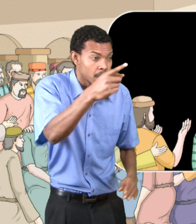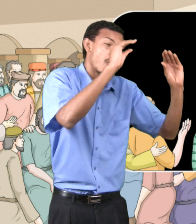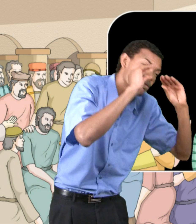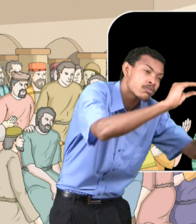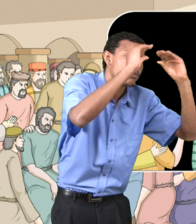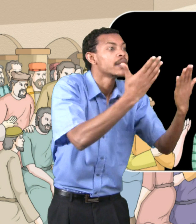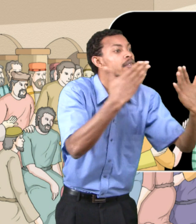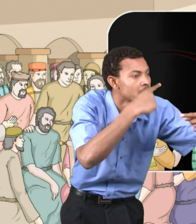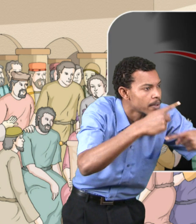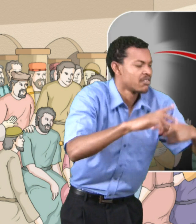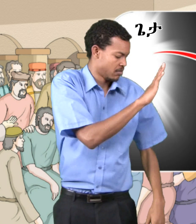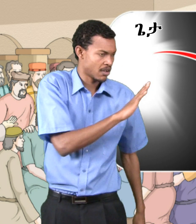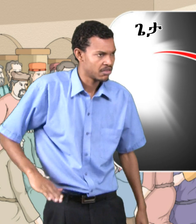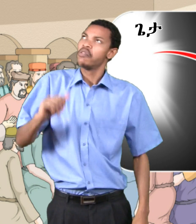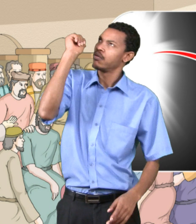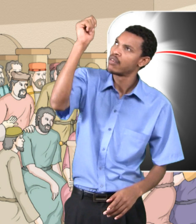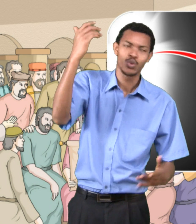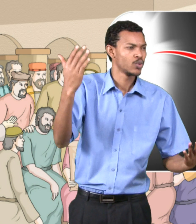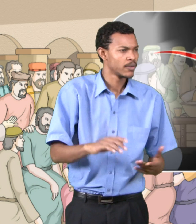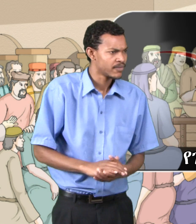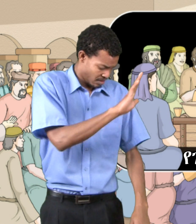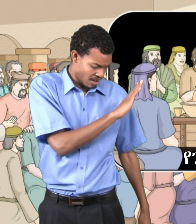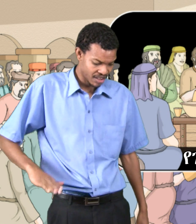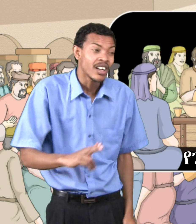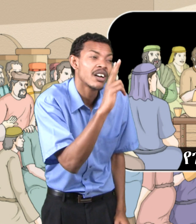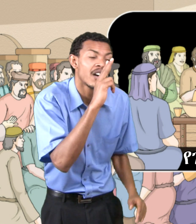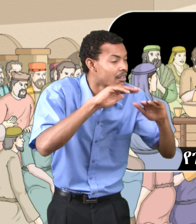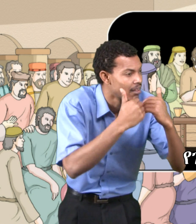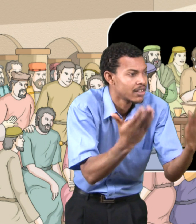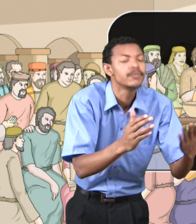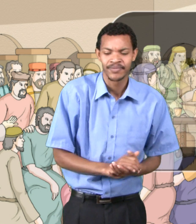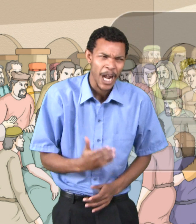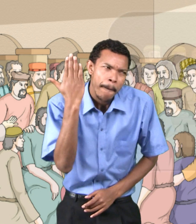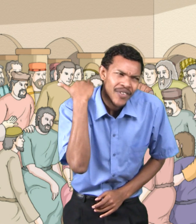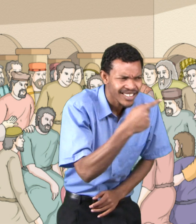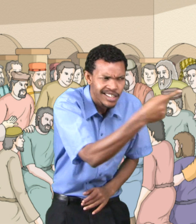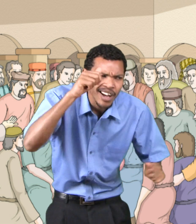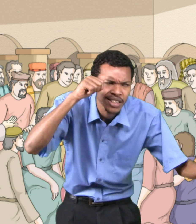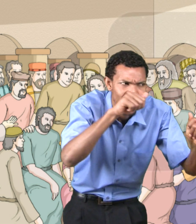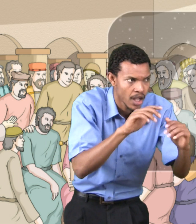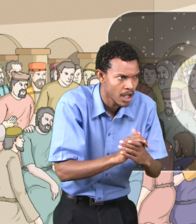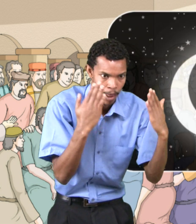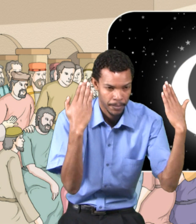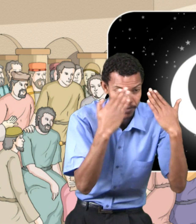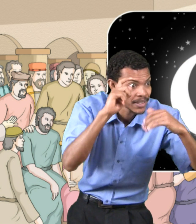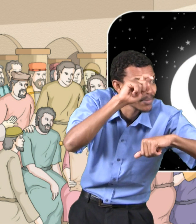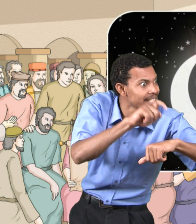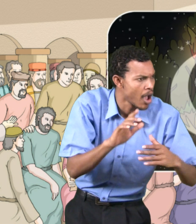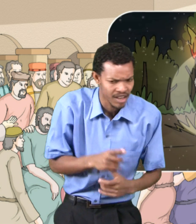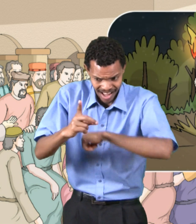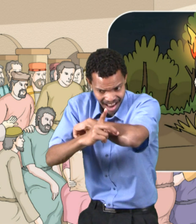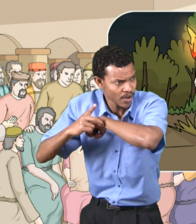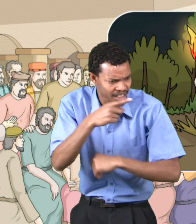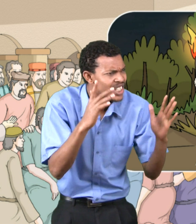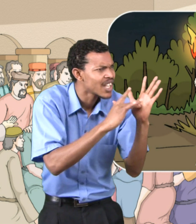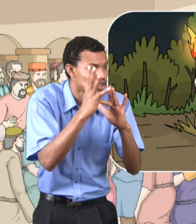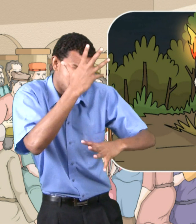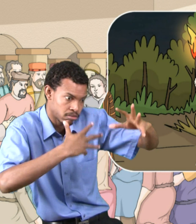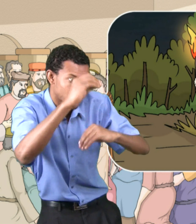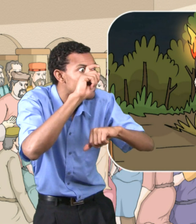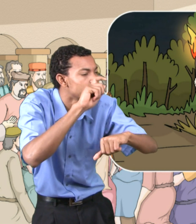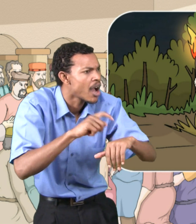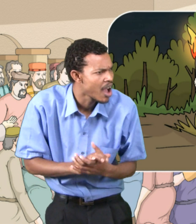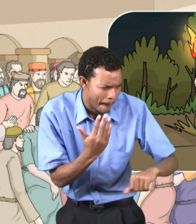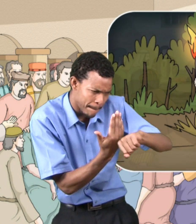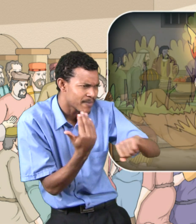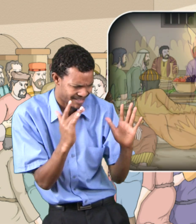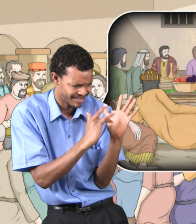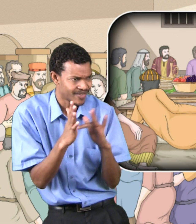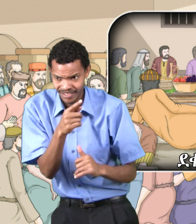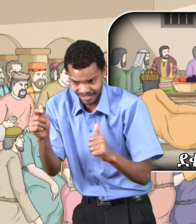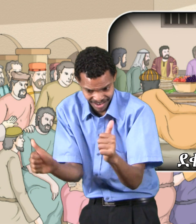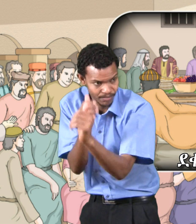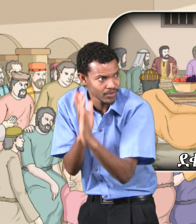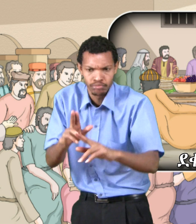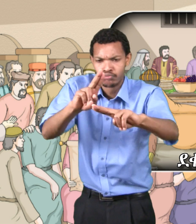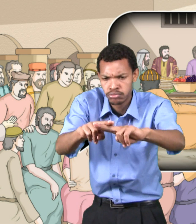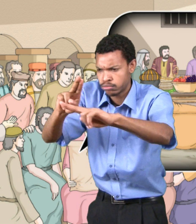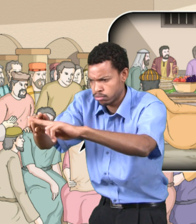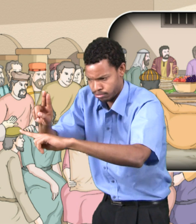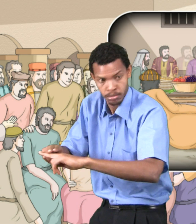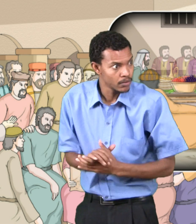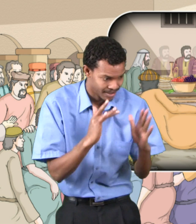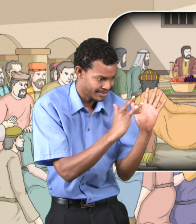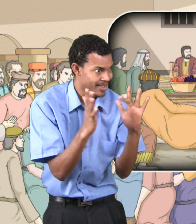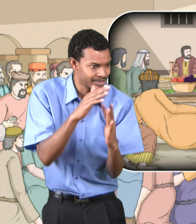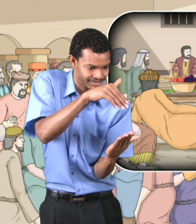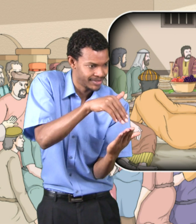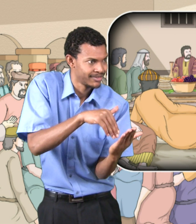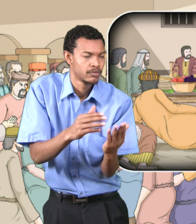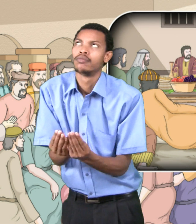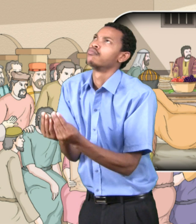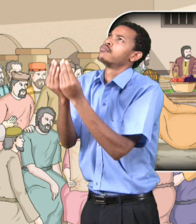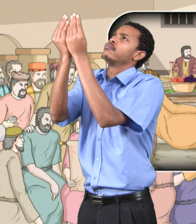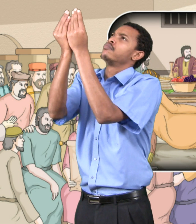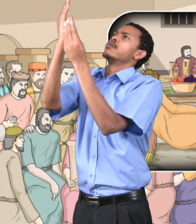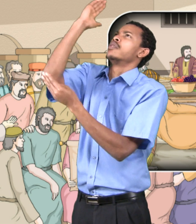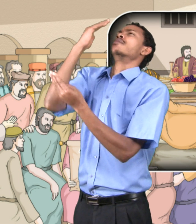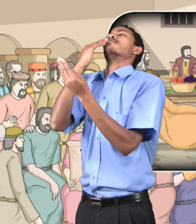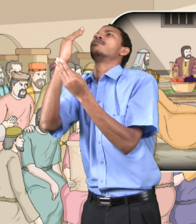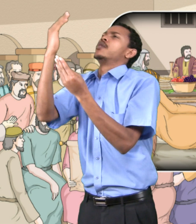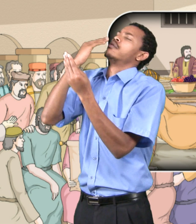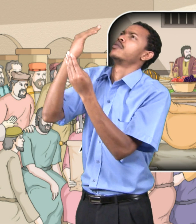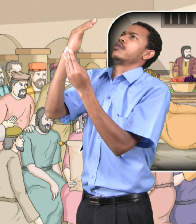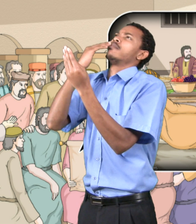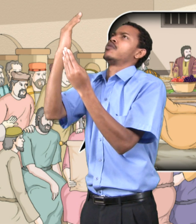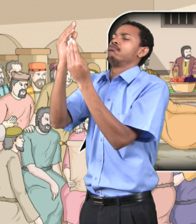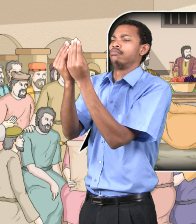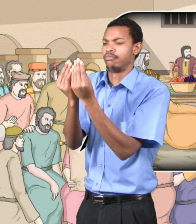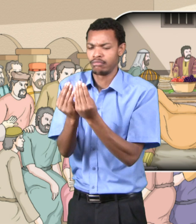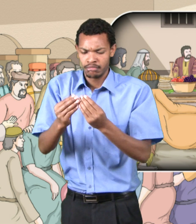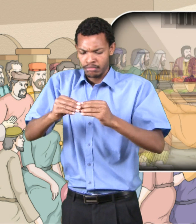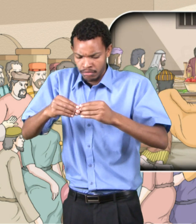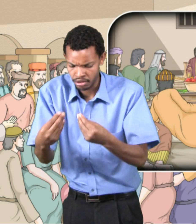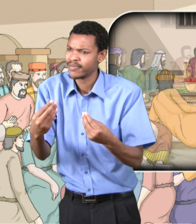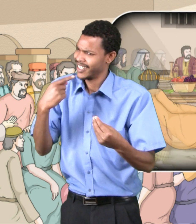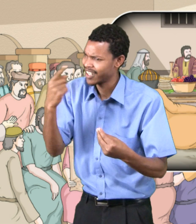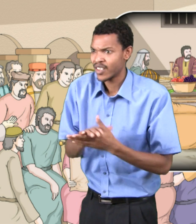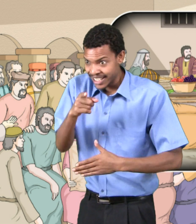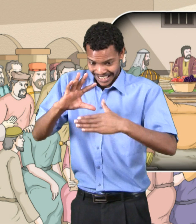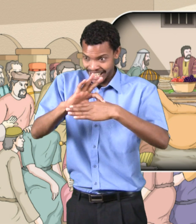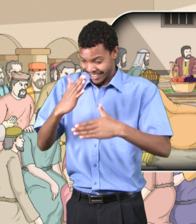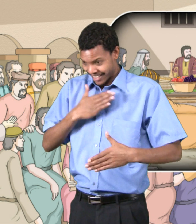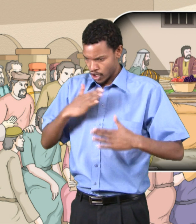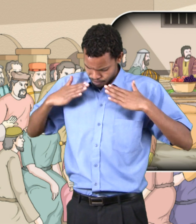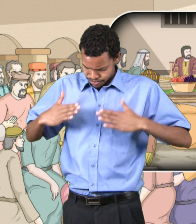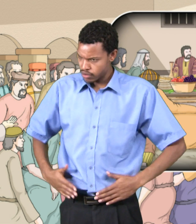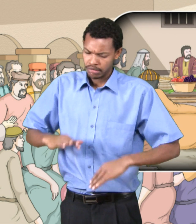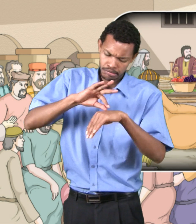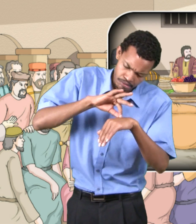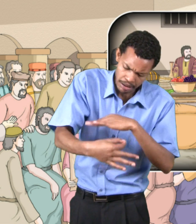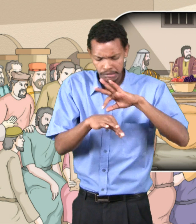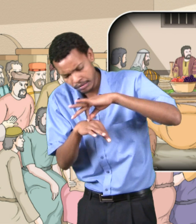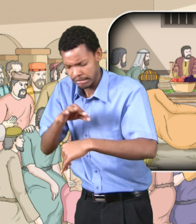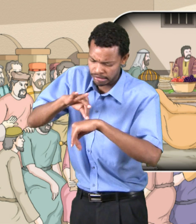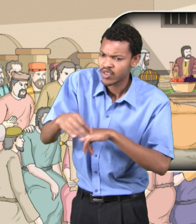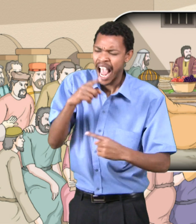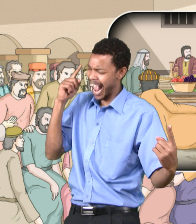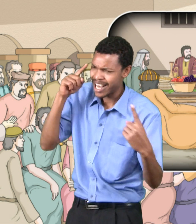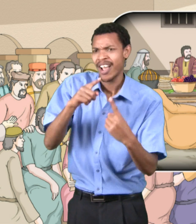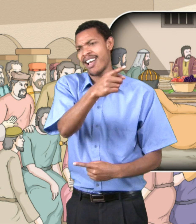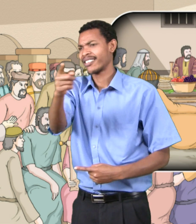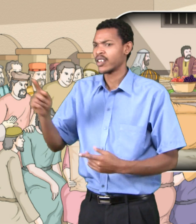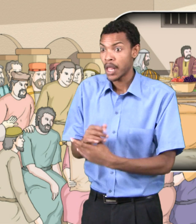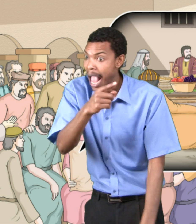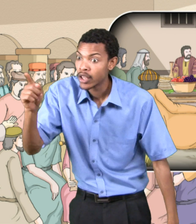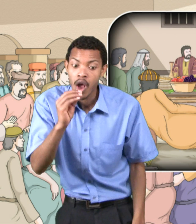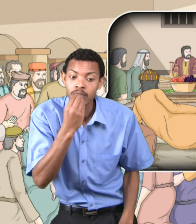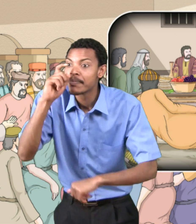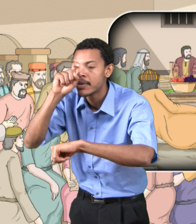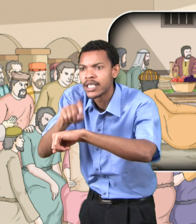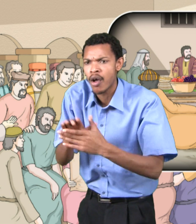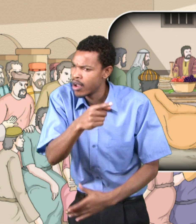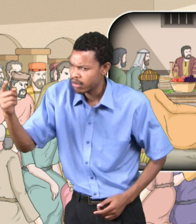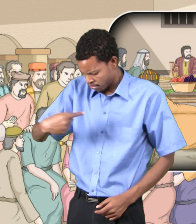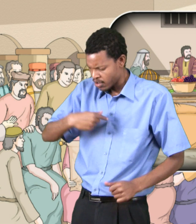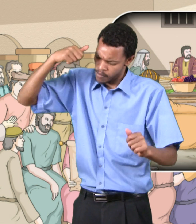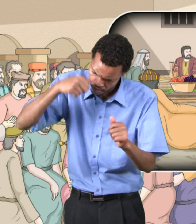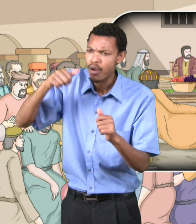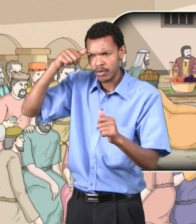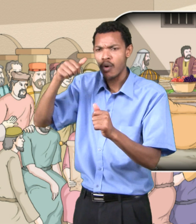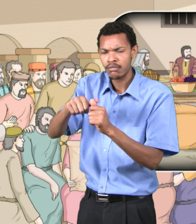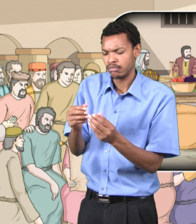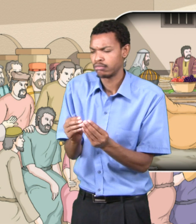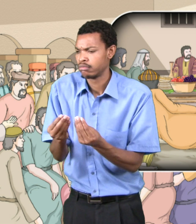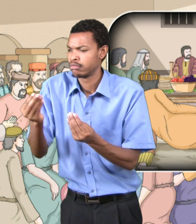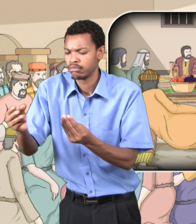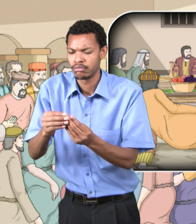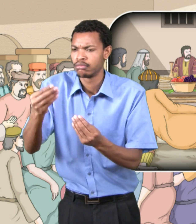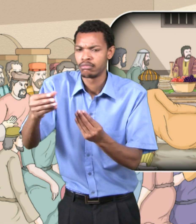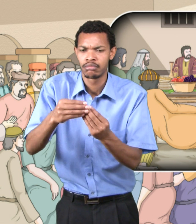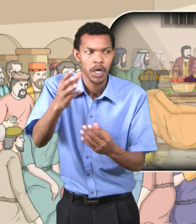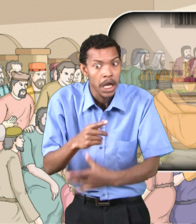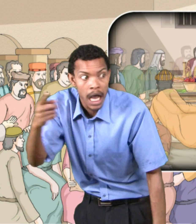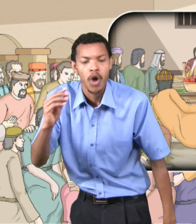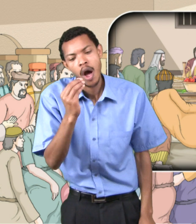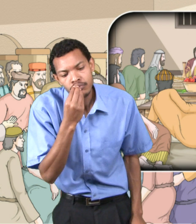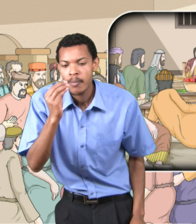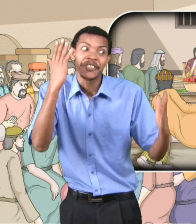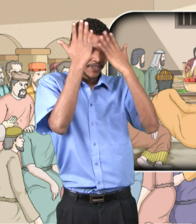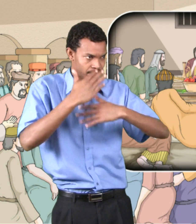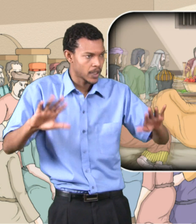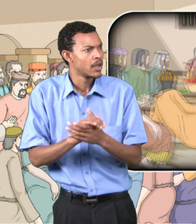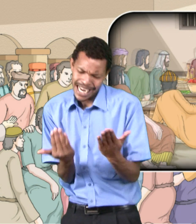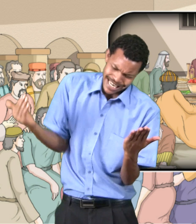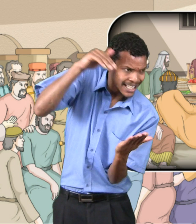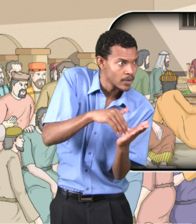For I received from the Lord what I also passed on to you: The Lord Jesus, on the night He was betrayed, took bread, and when He had given thanks, He broke it and said, “This is My body, which is for you;